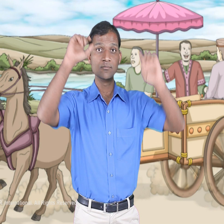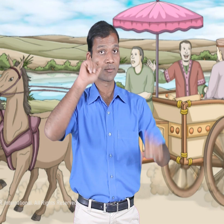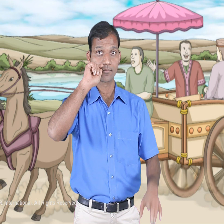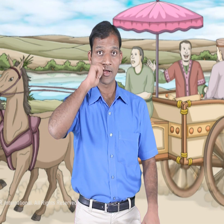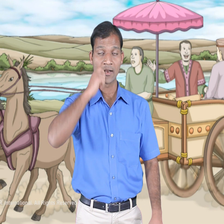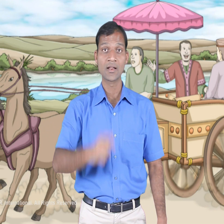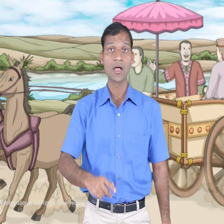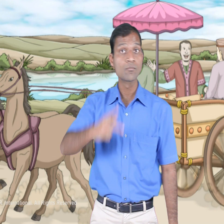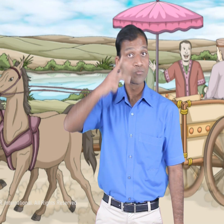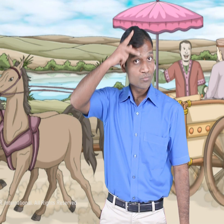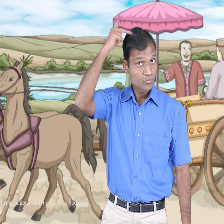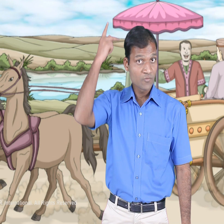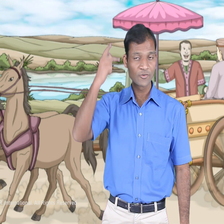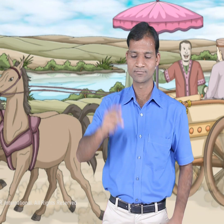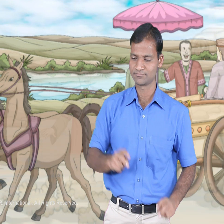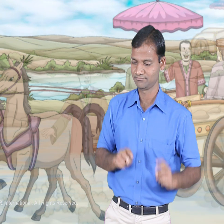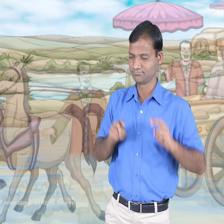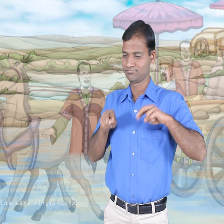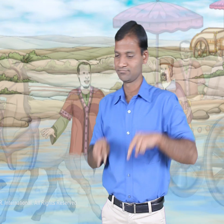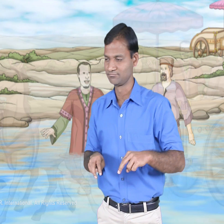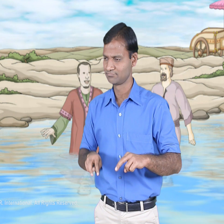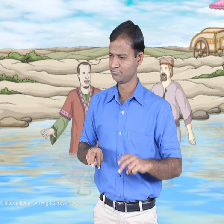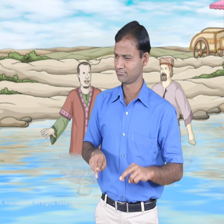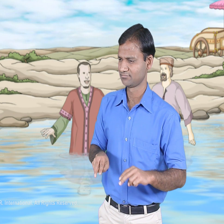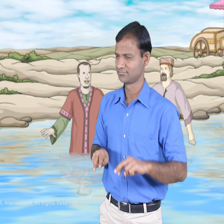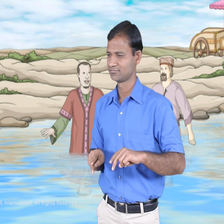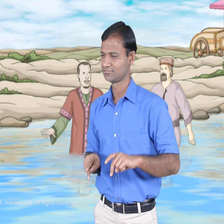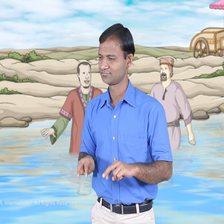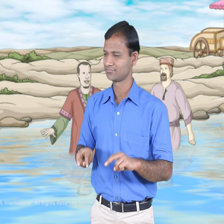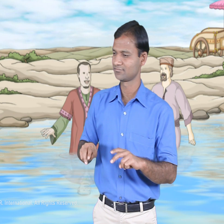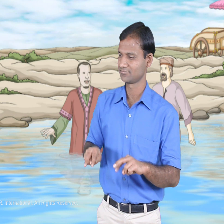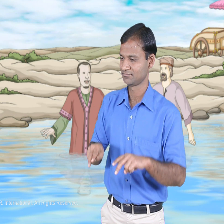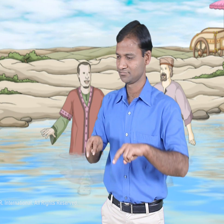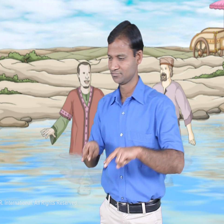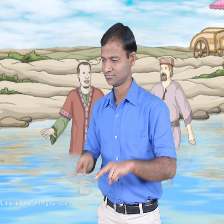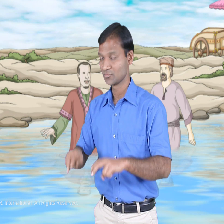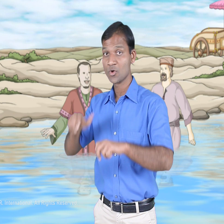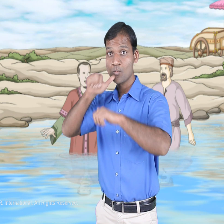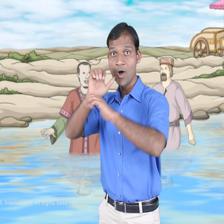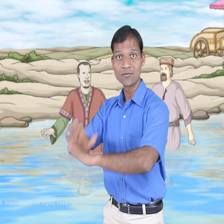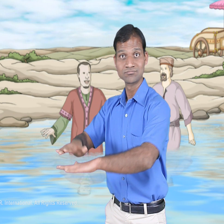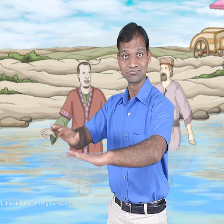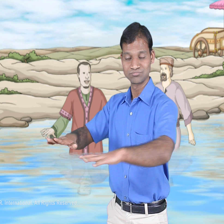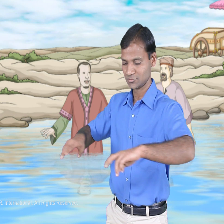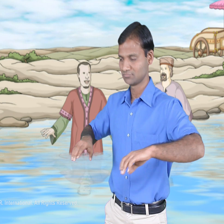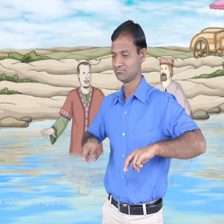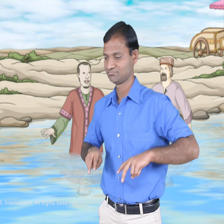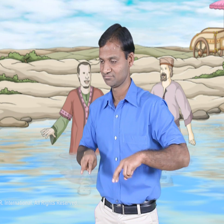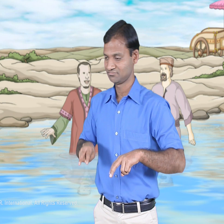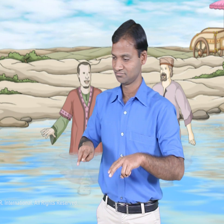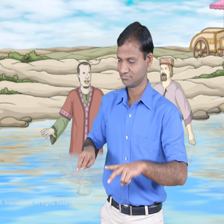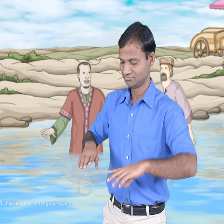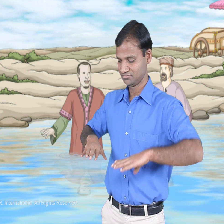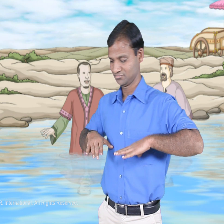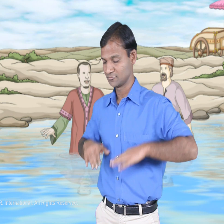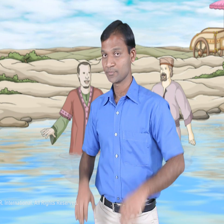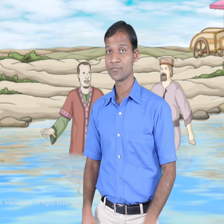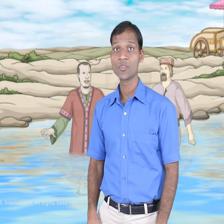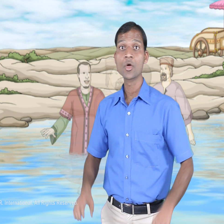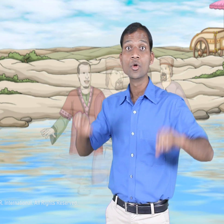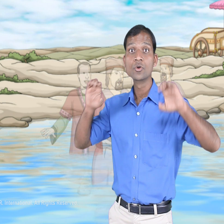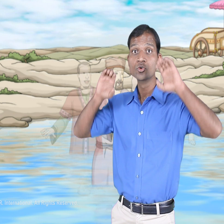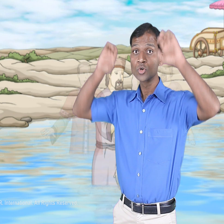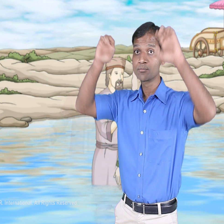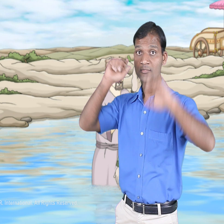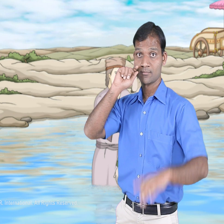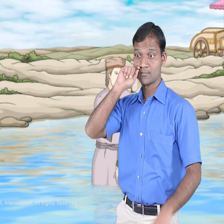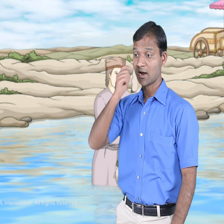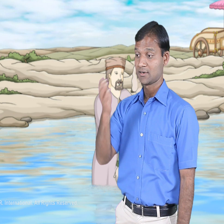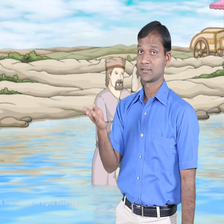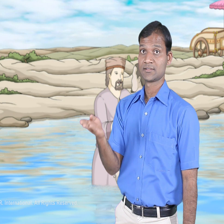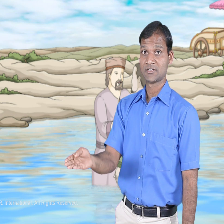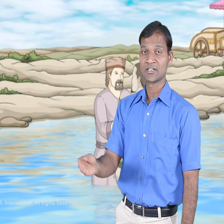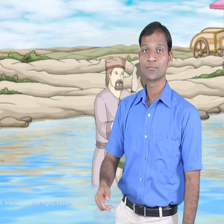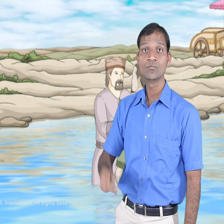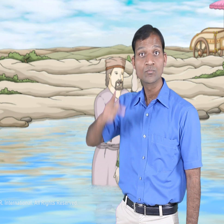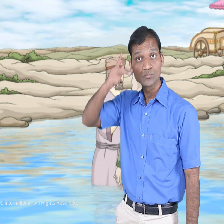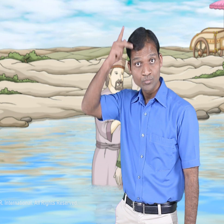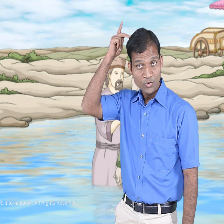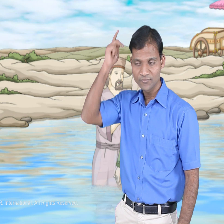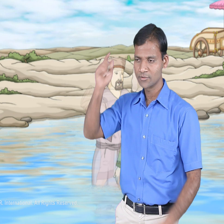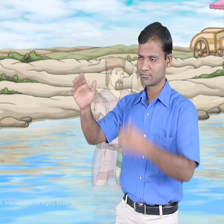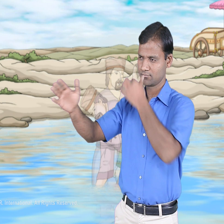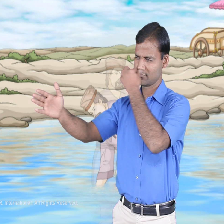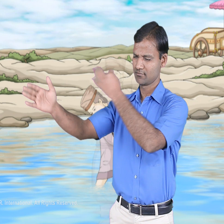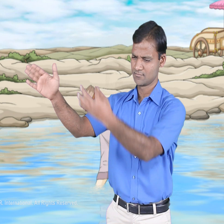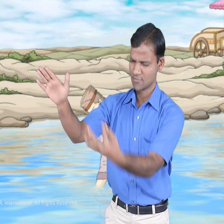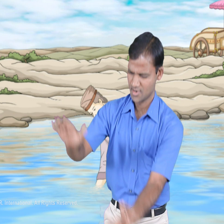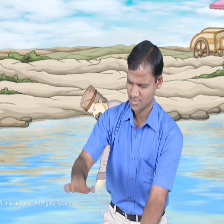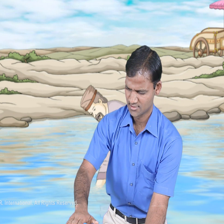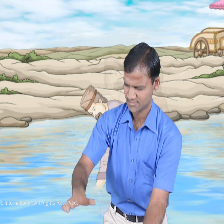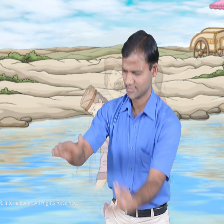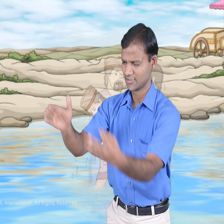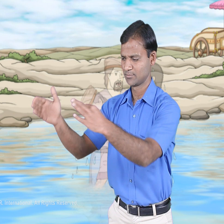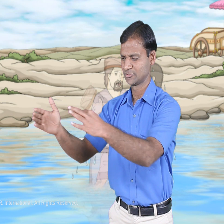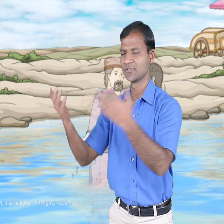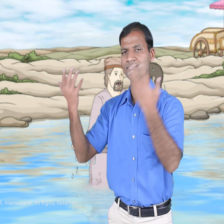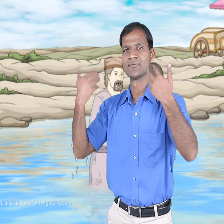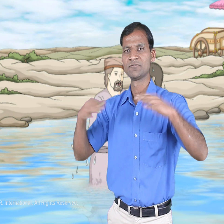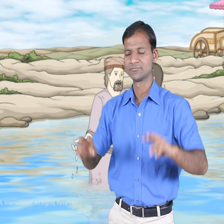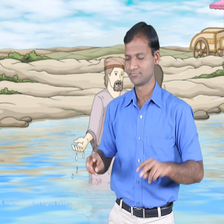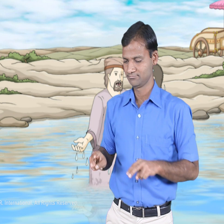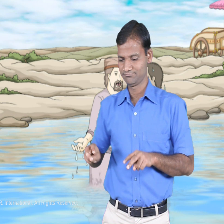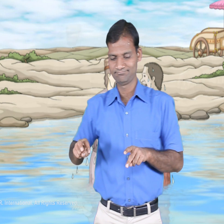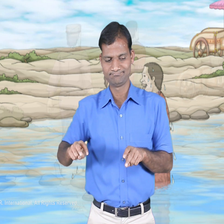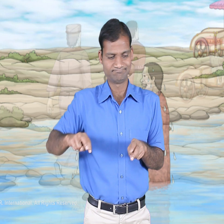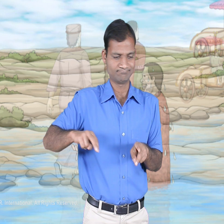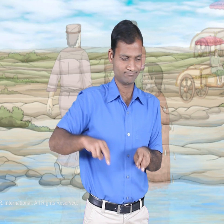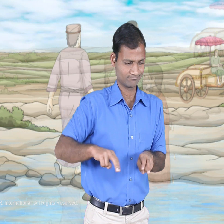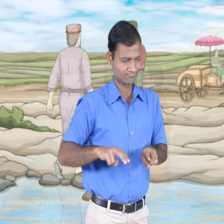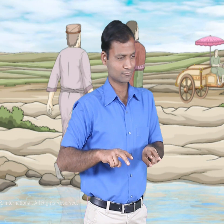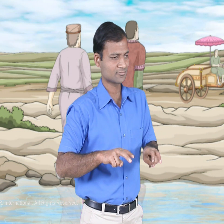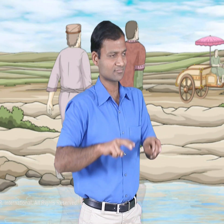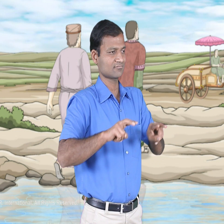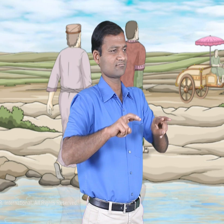Then both Philip and the eunuch went down into the water, and Philip baptized him.